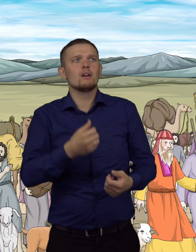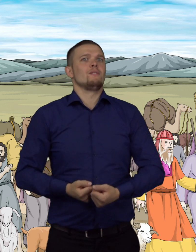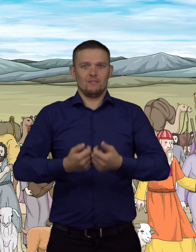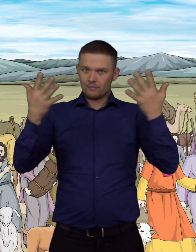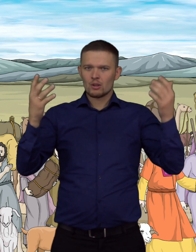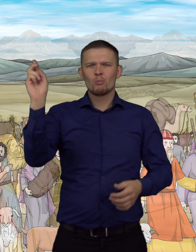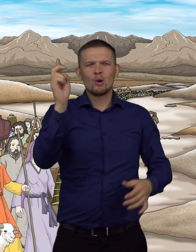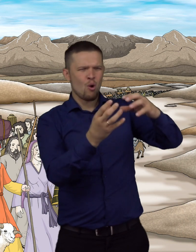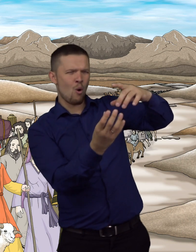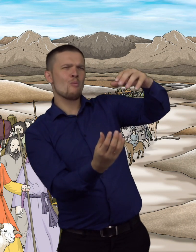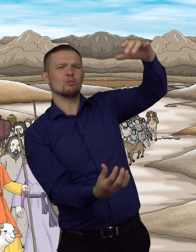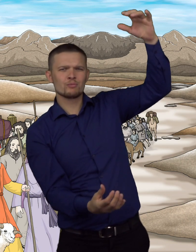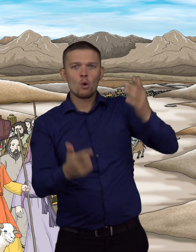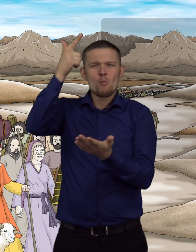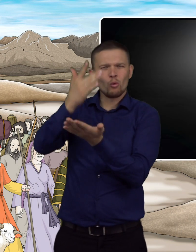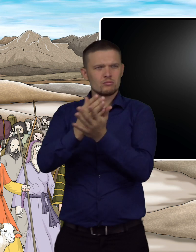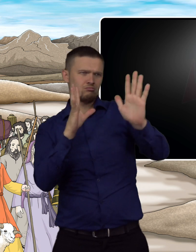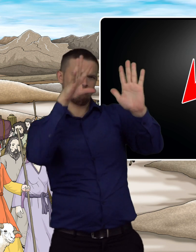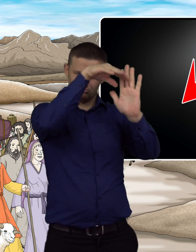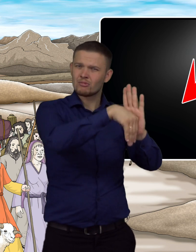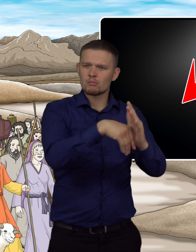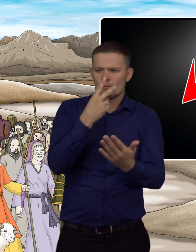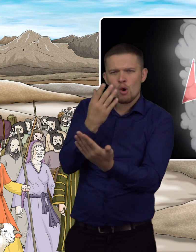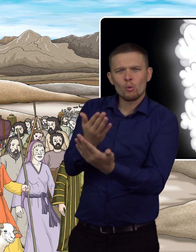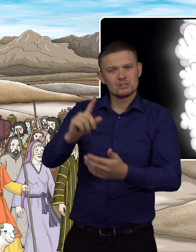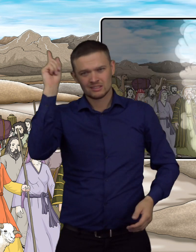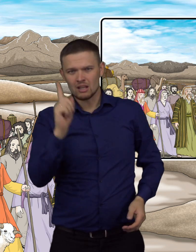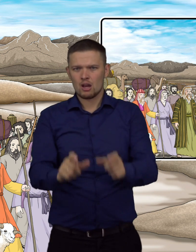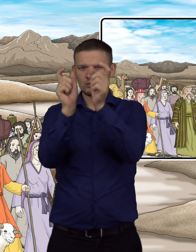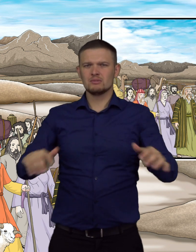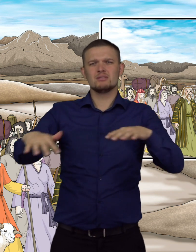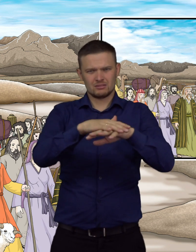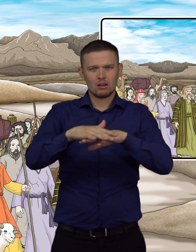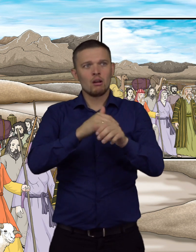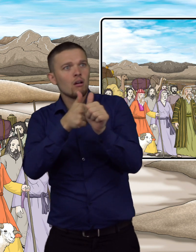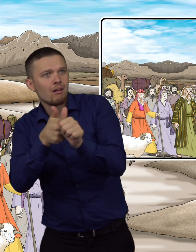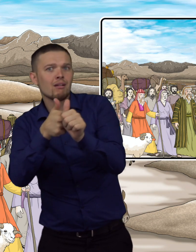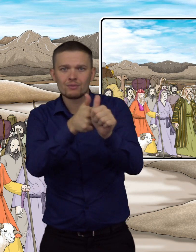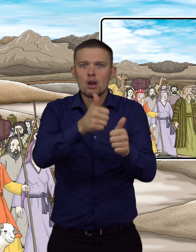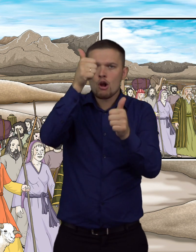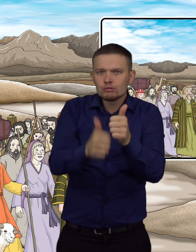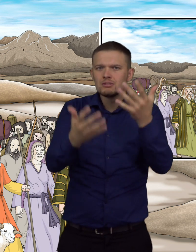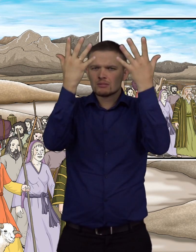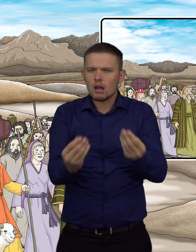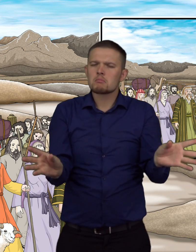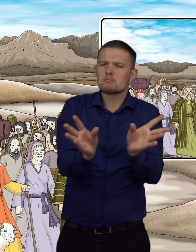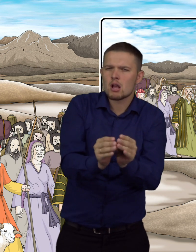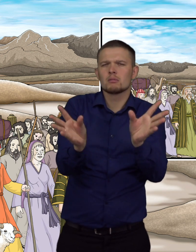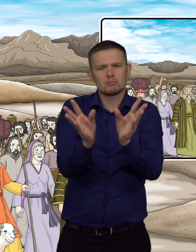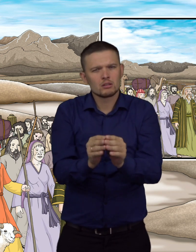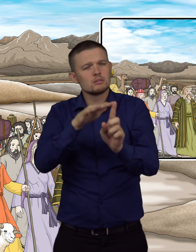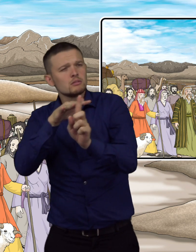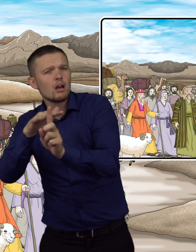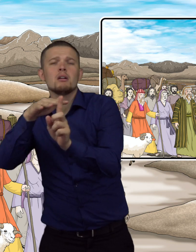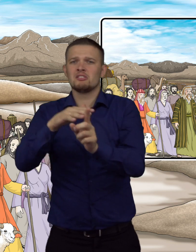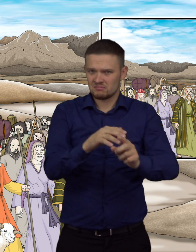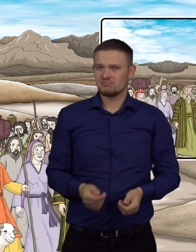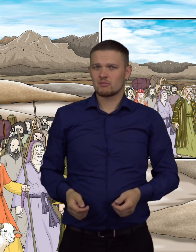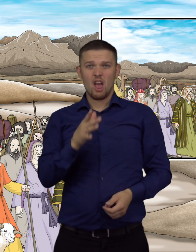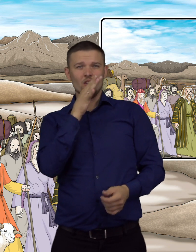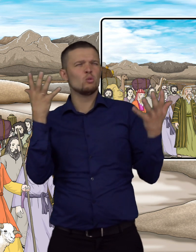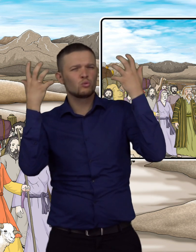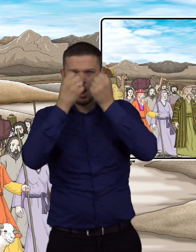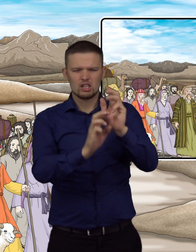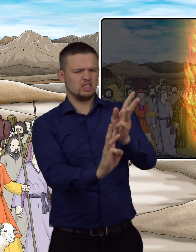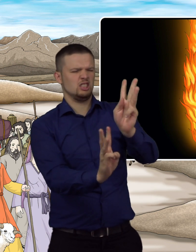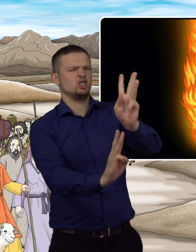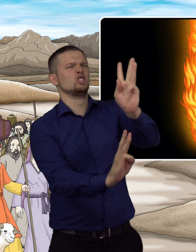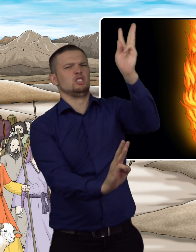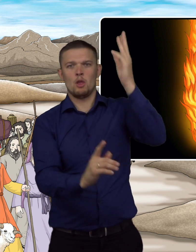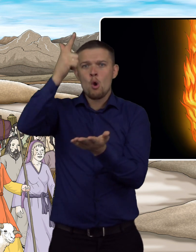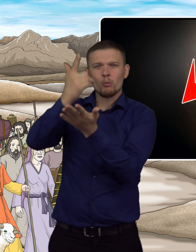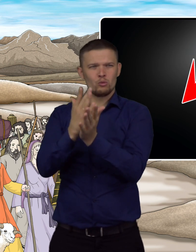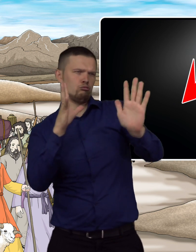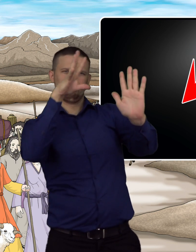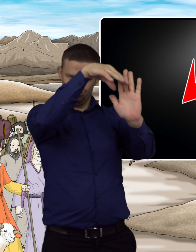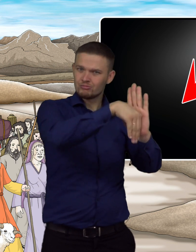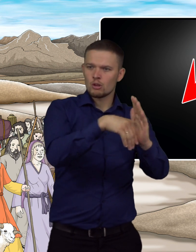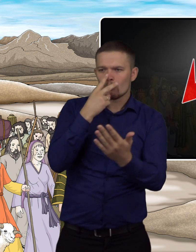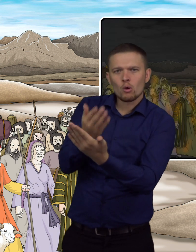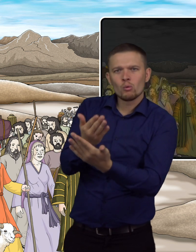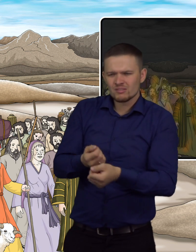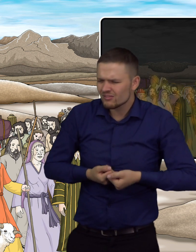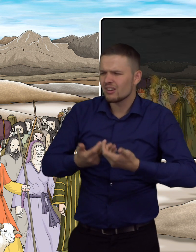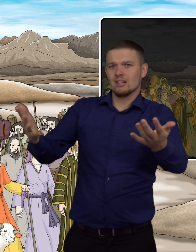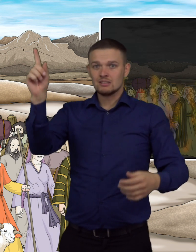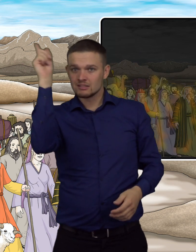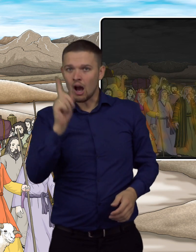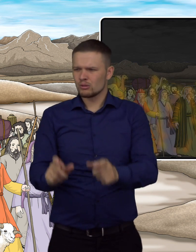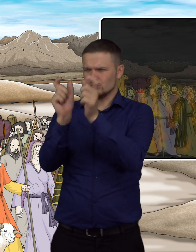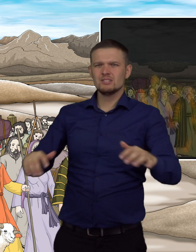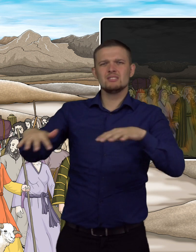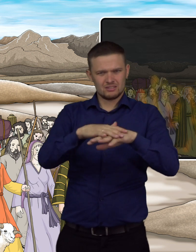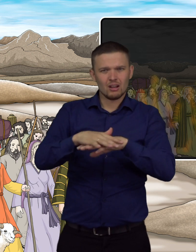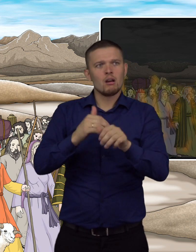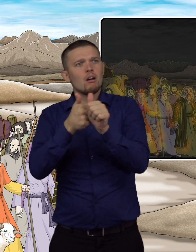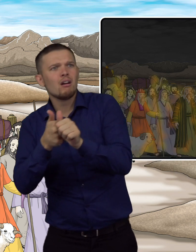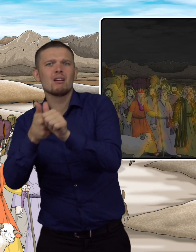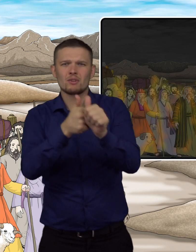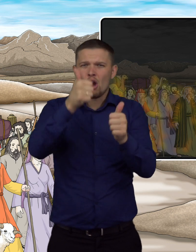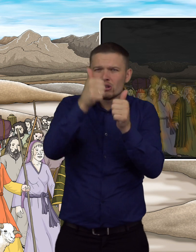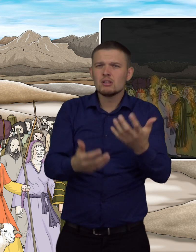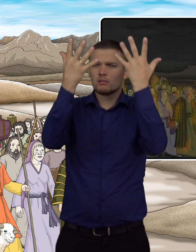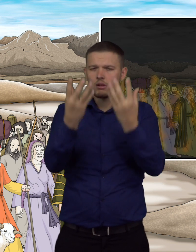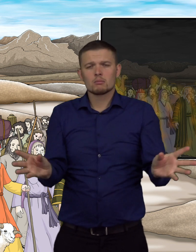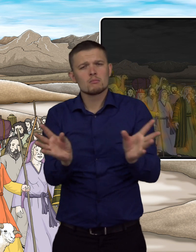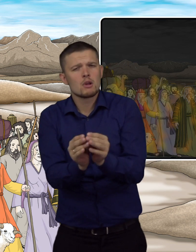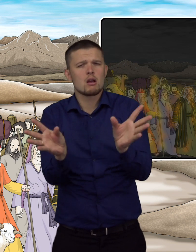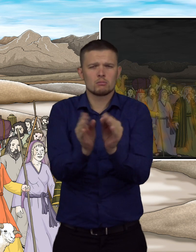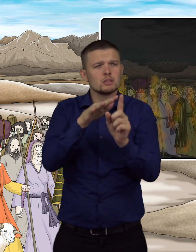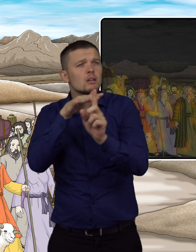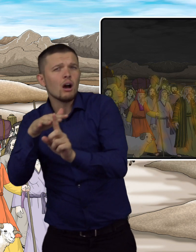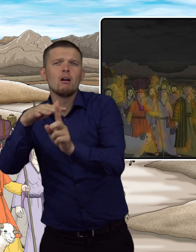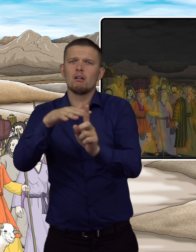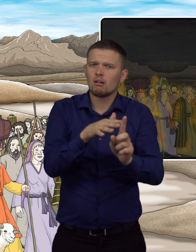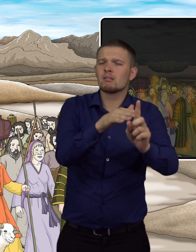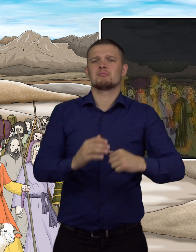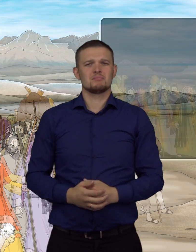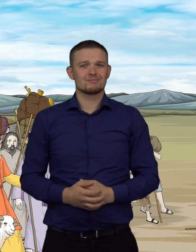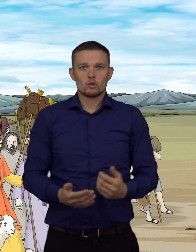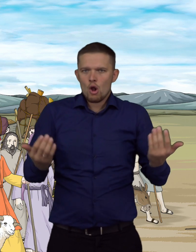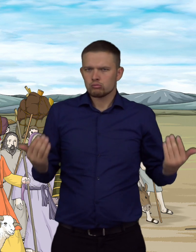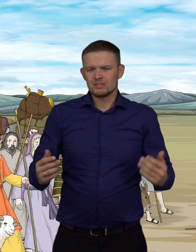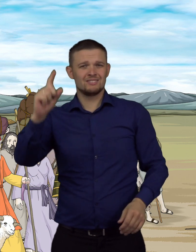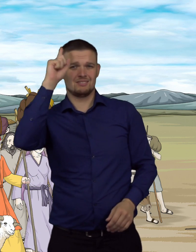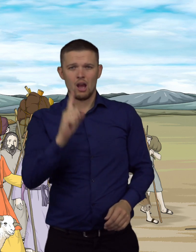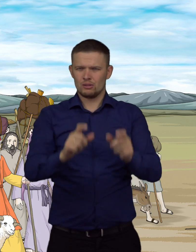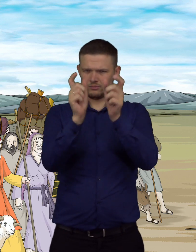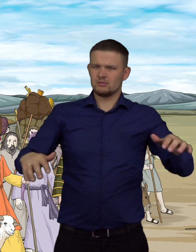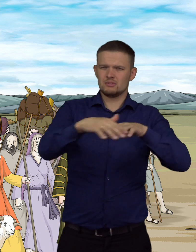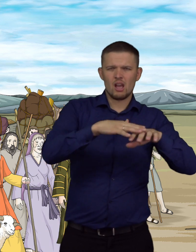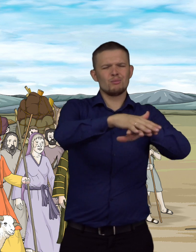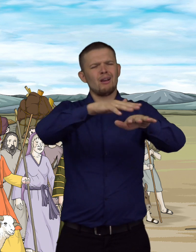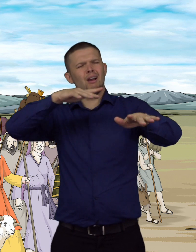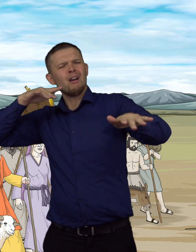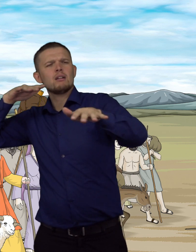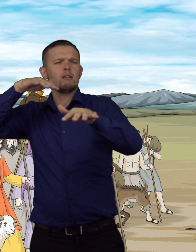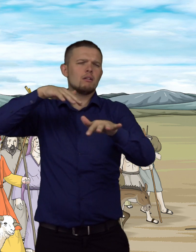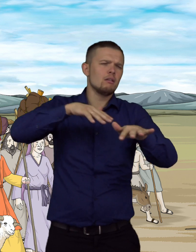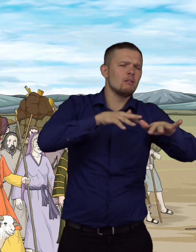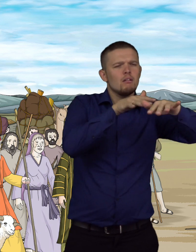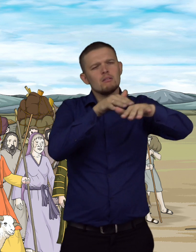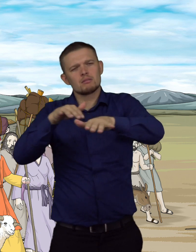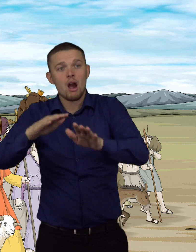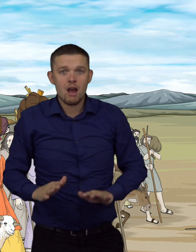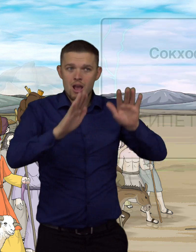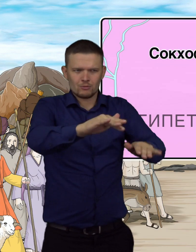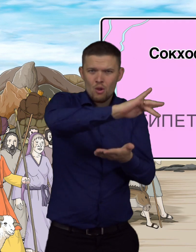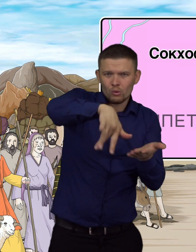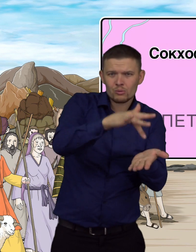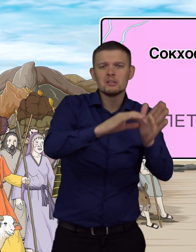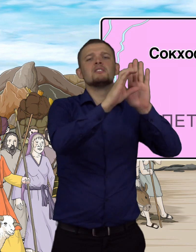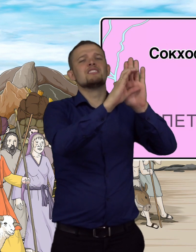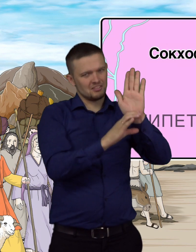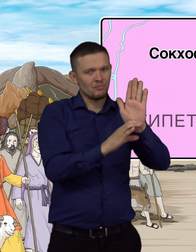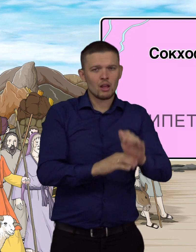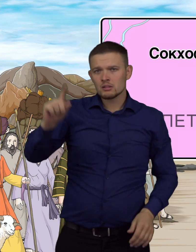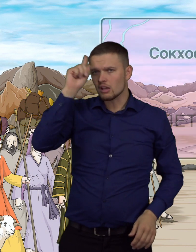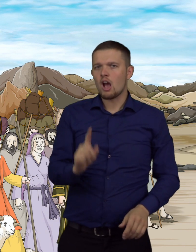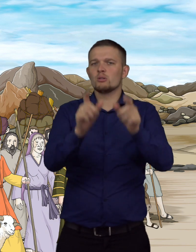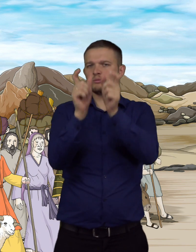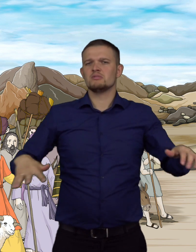And the LORD went before them in a pillar of cloud to guide their way by day, and in a pillar of fire to give them light by night, so that they could travel by day or night.